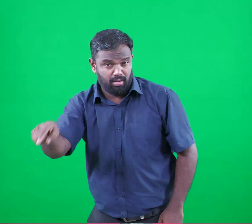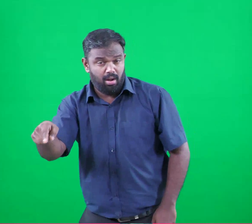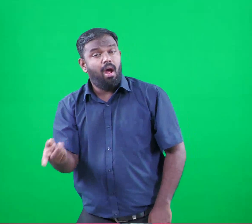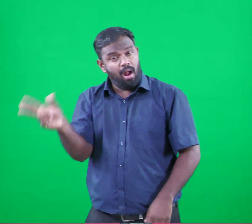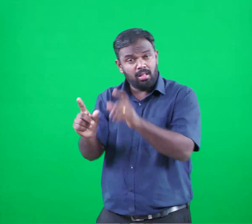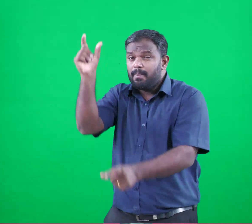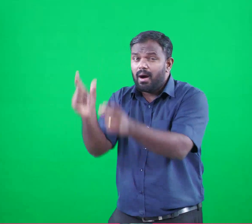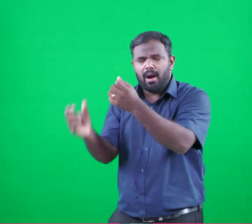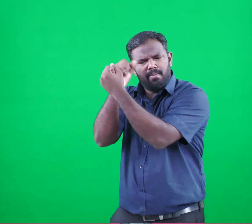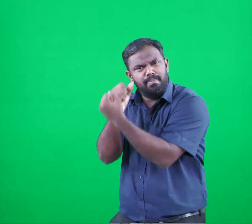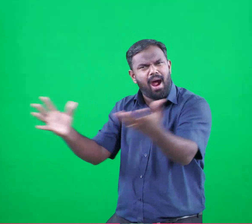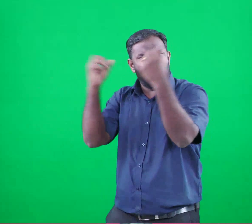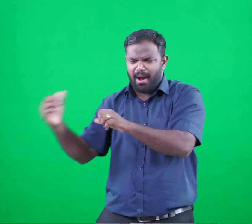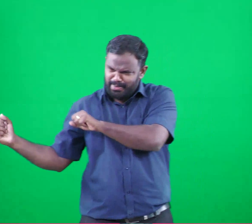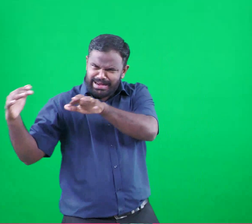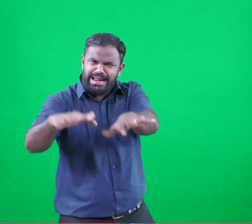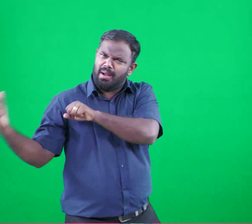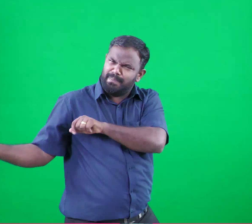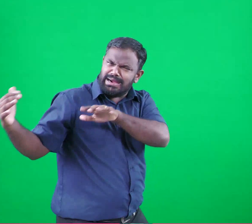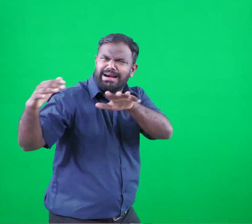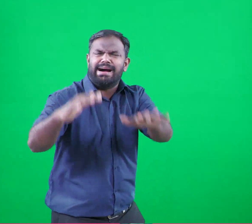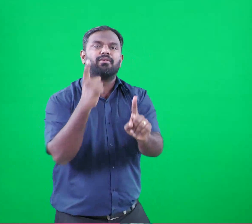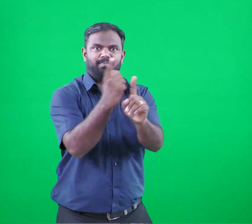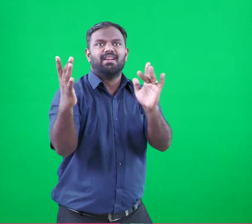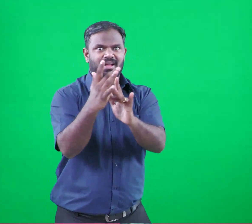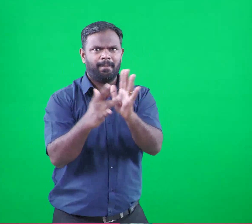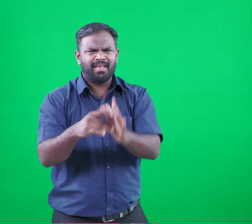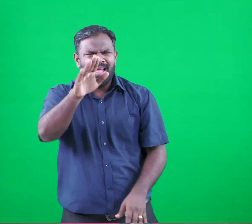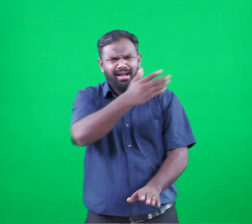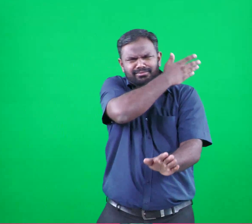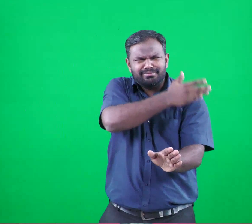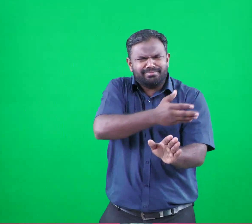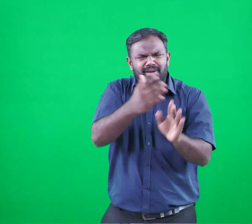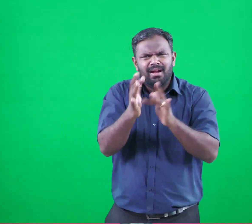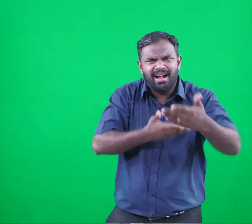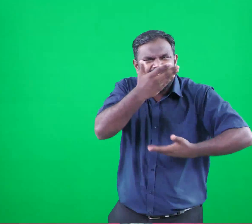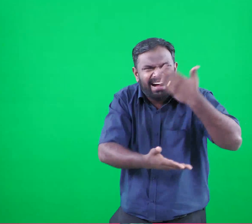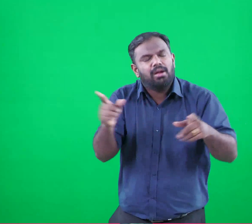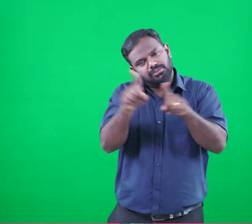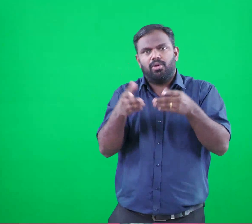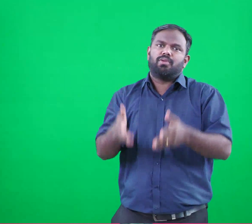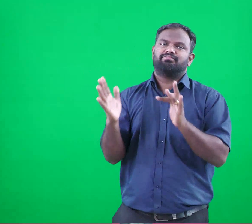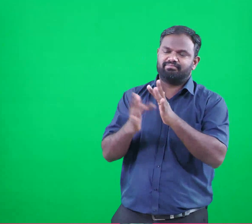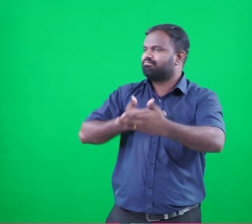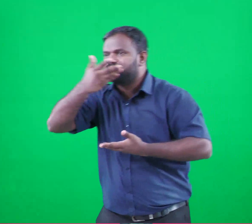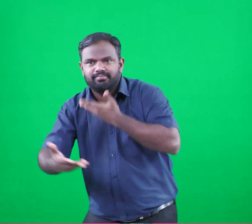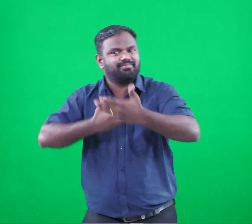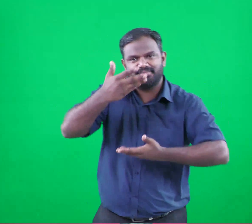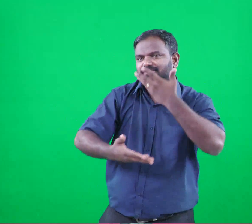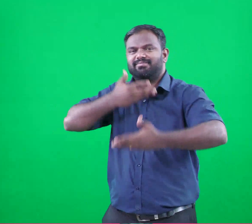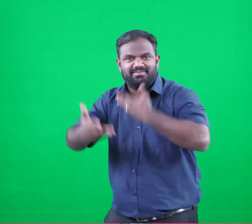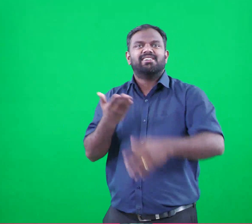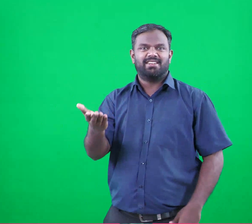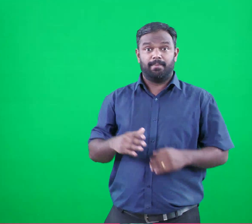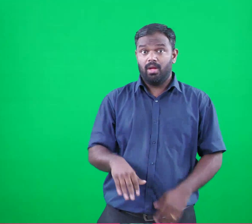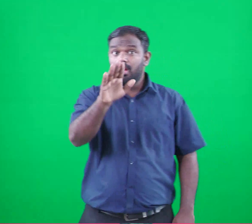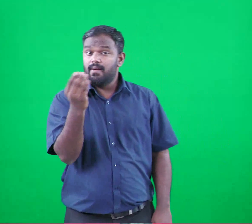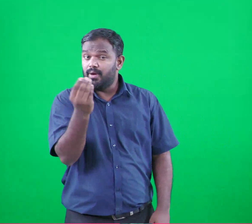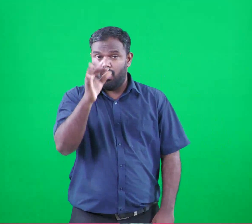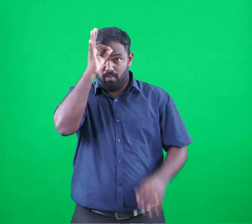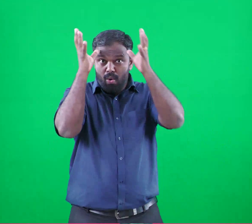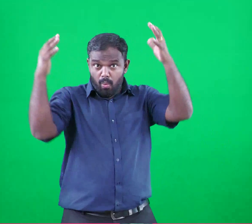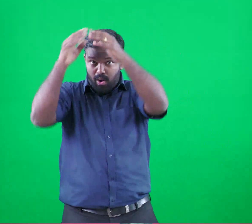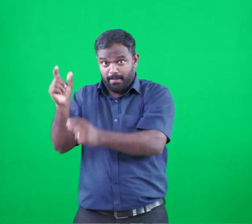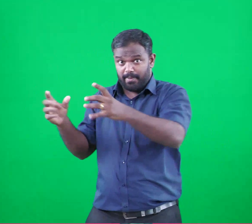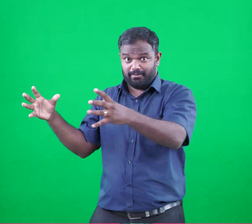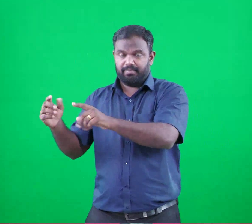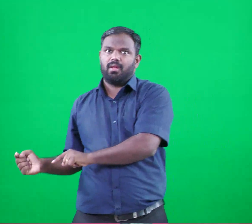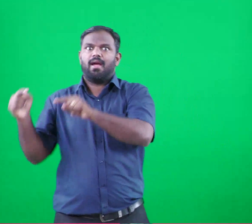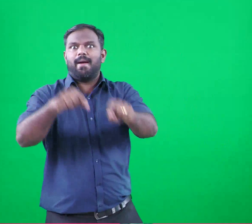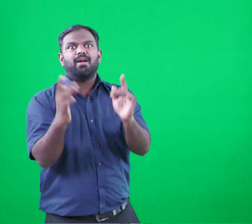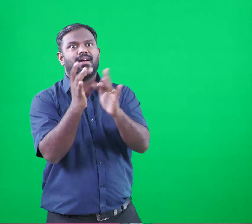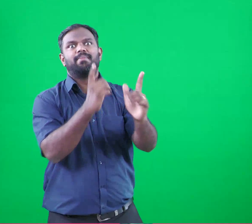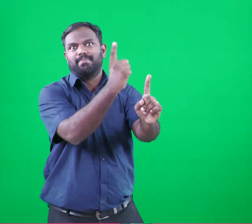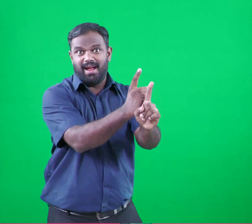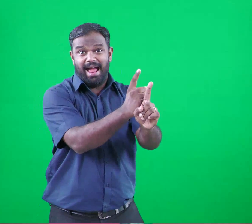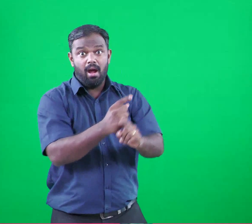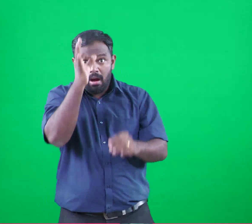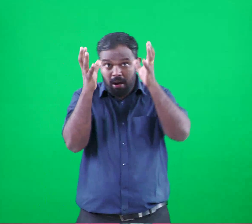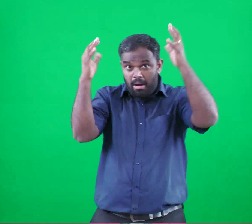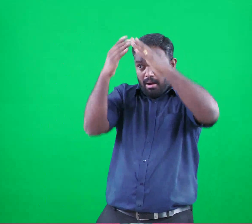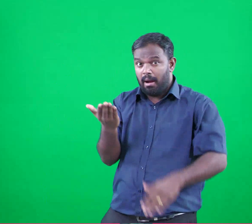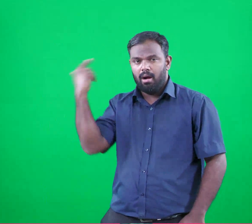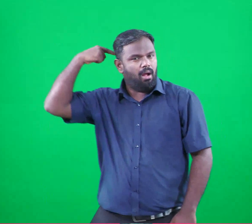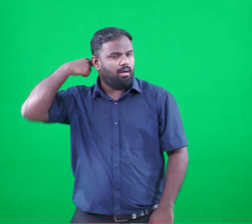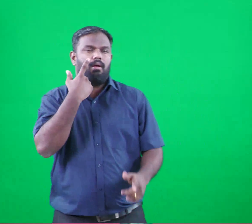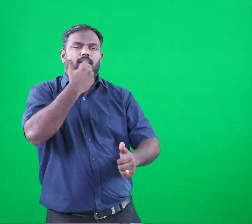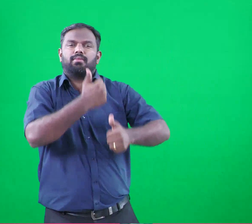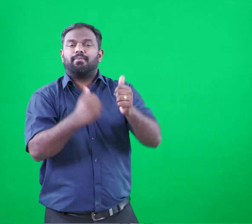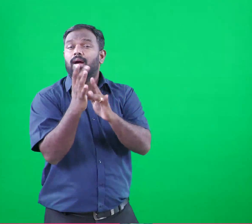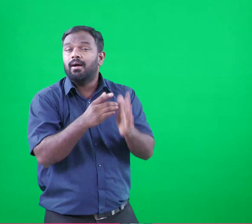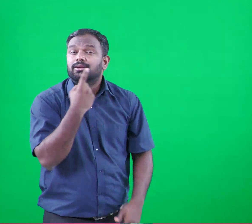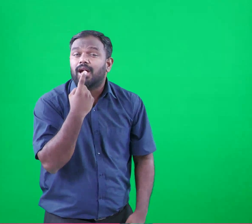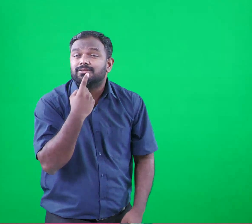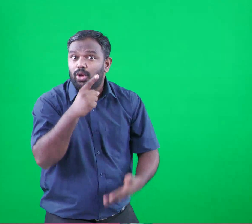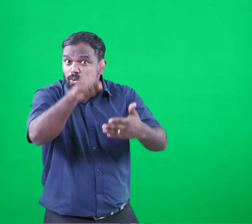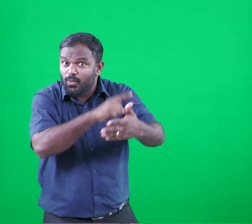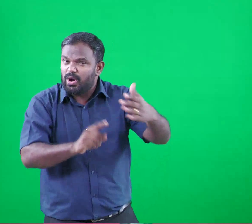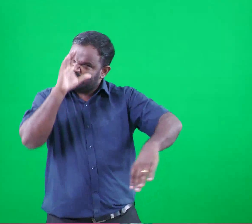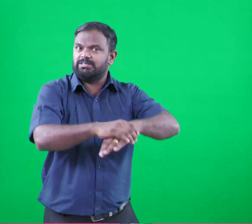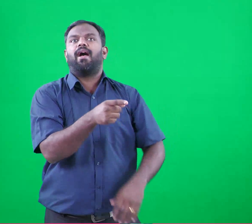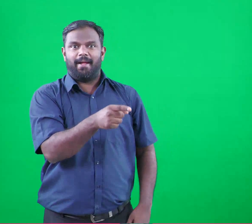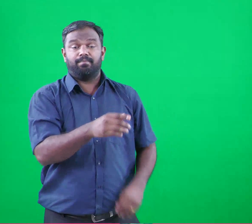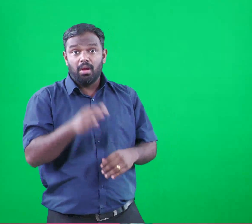Again the crowds came to Him and He taught them, as was His custom. Some Pharisees came to test Him.